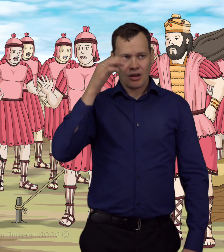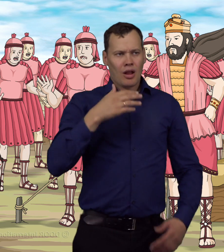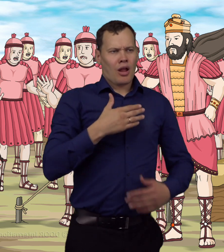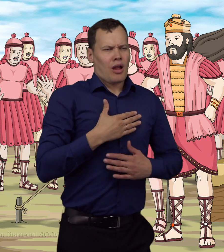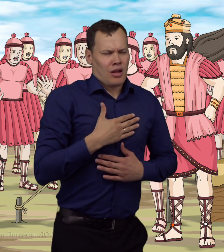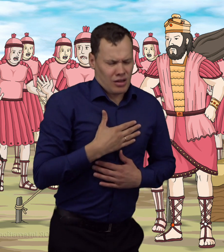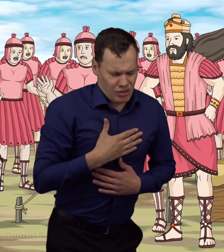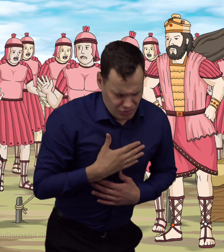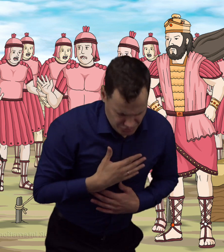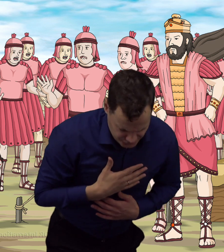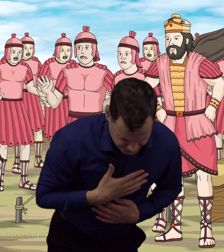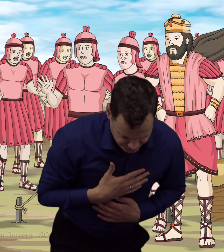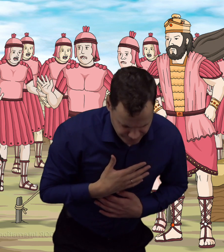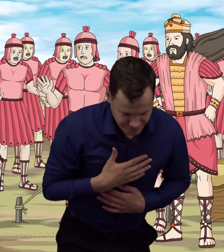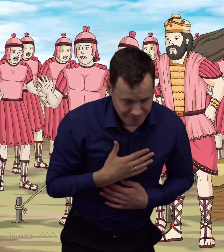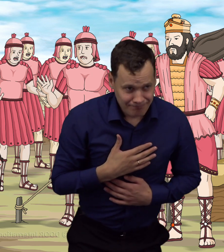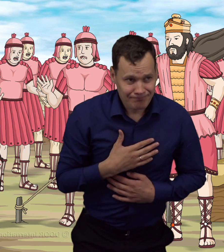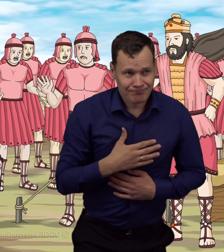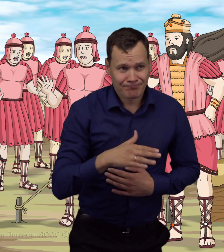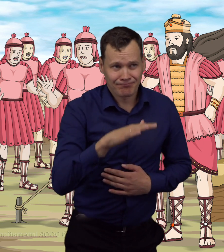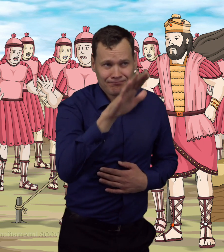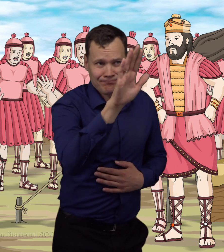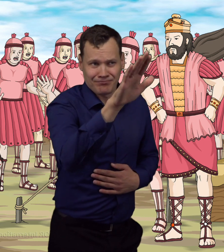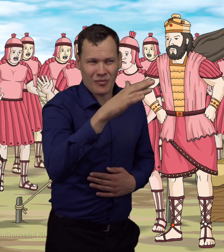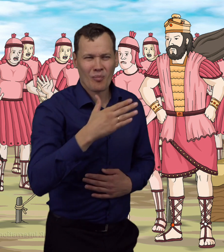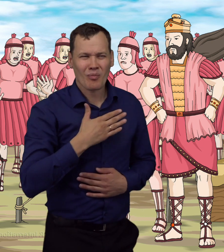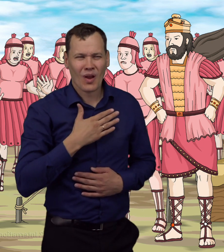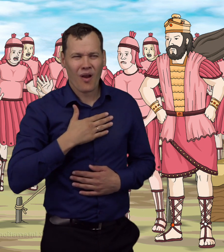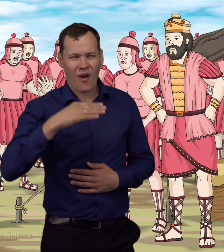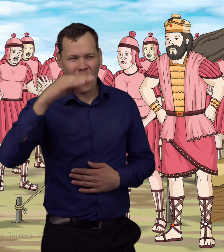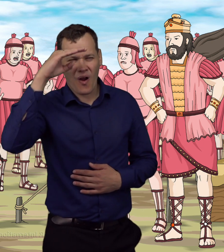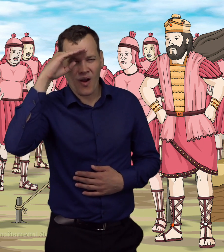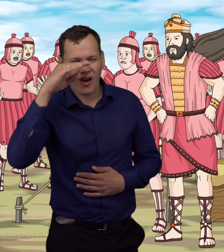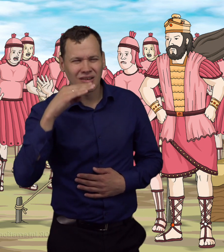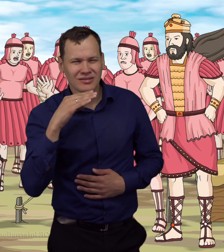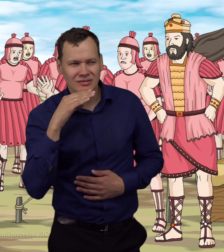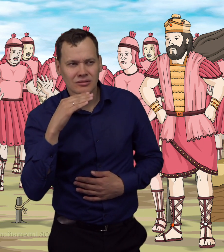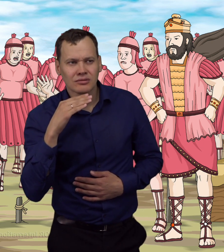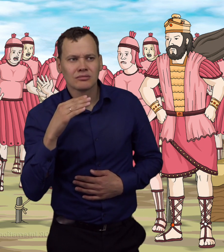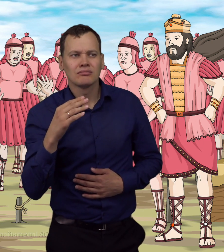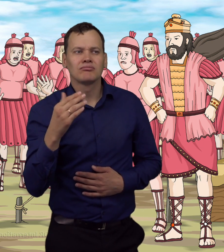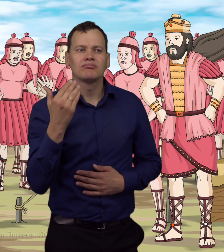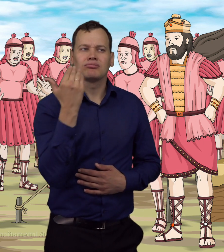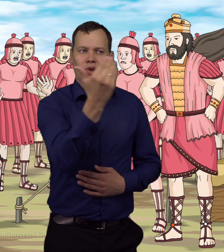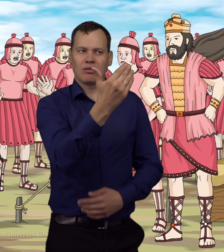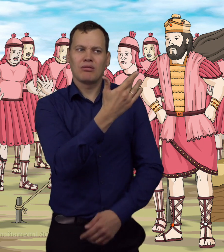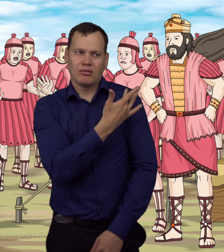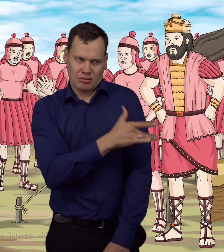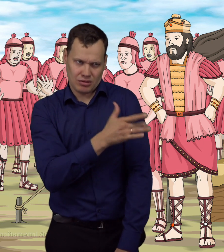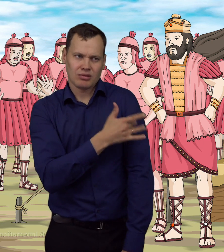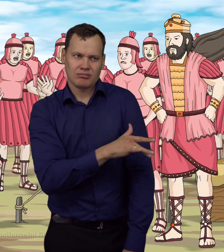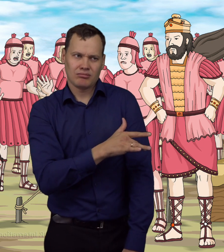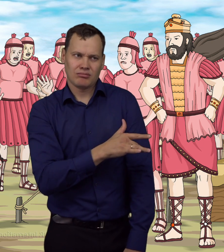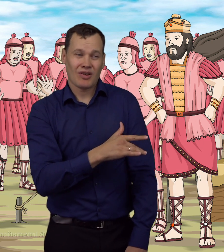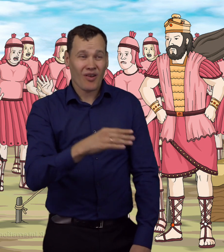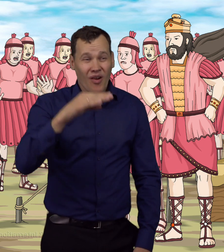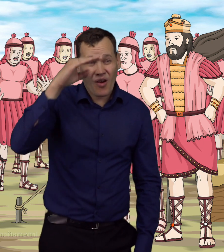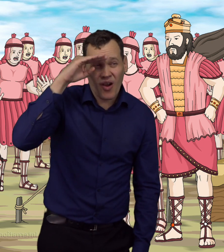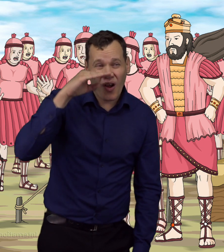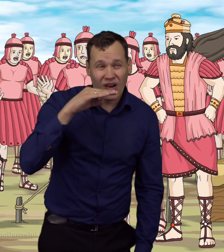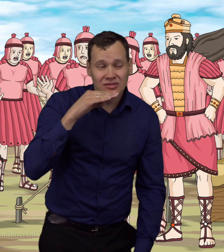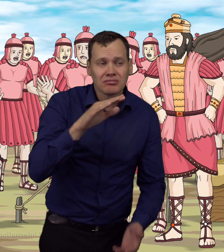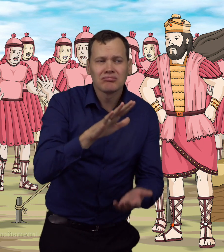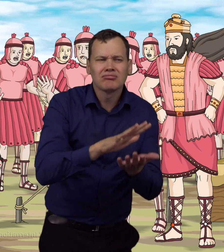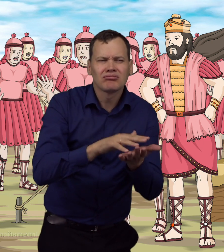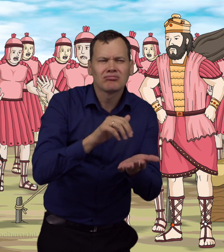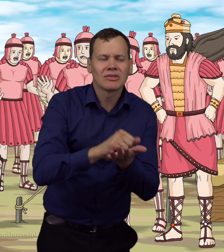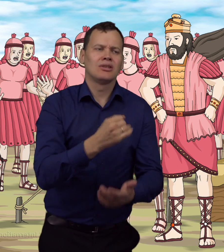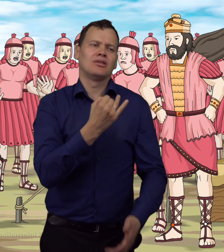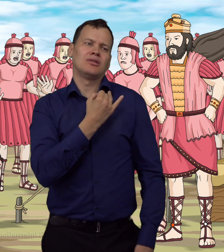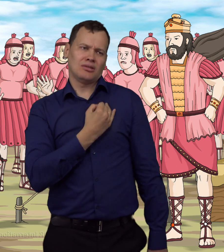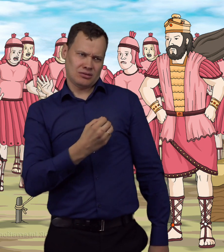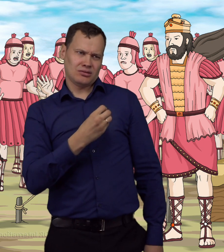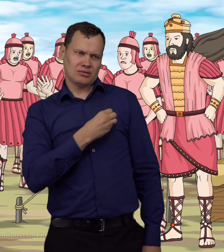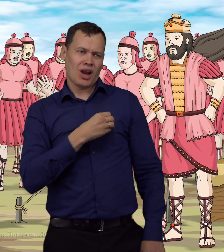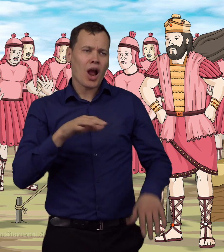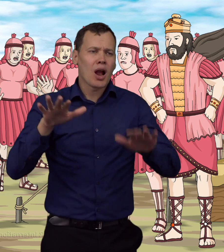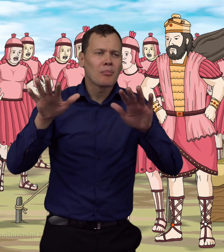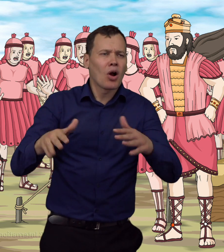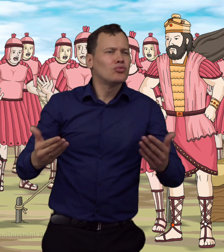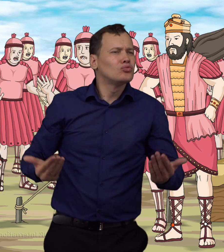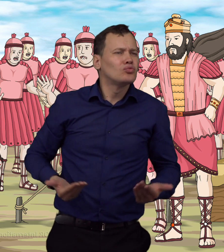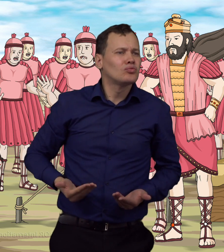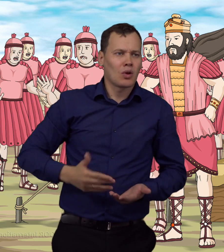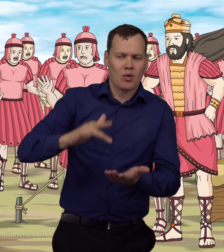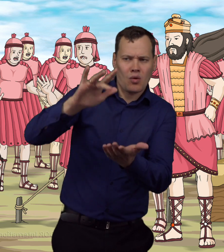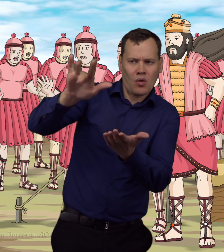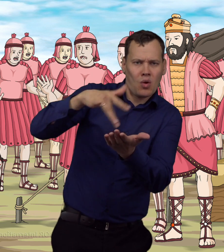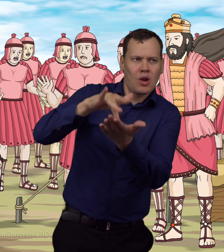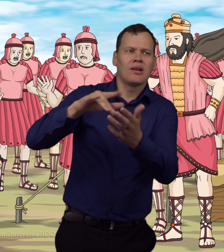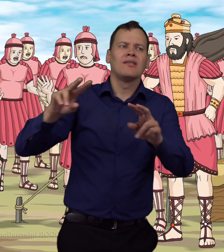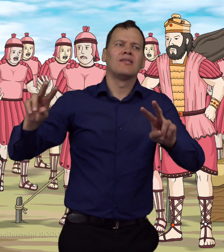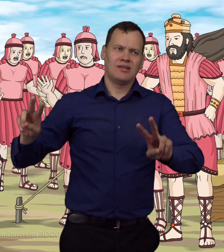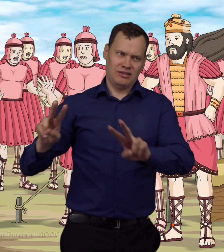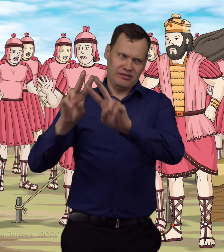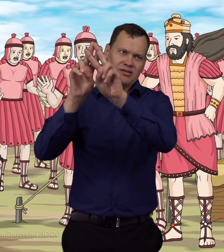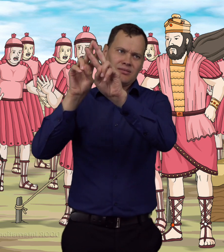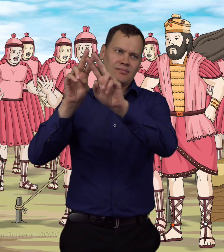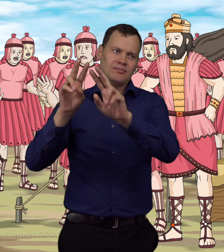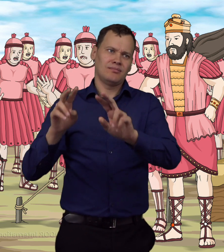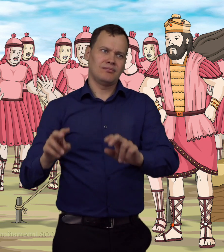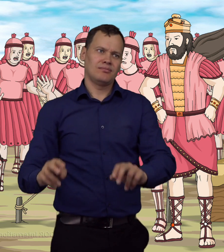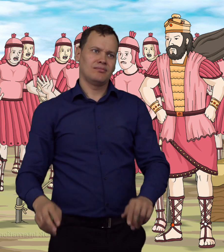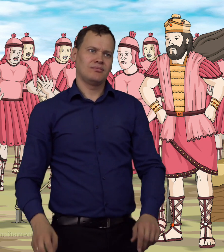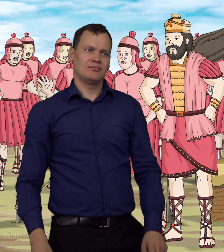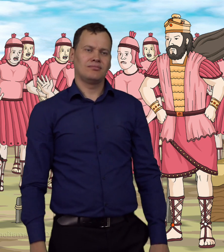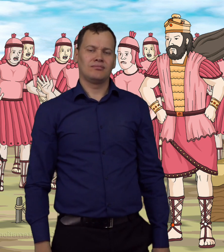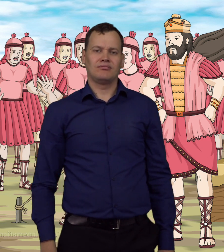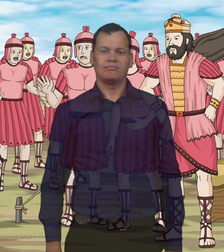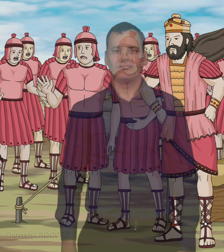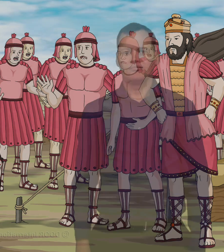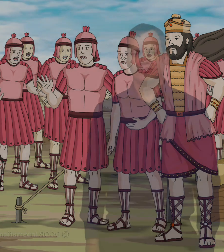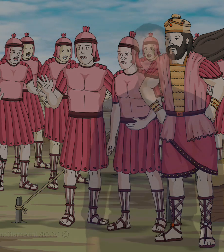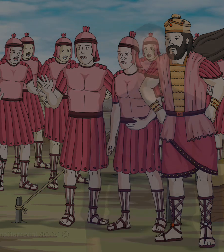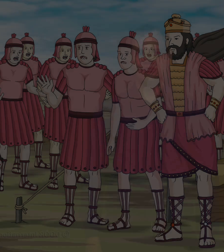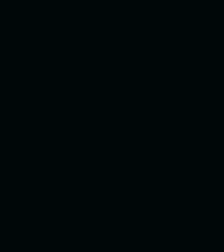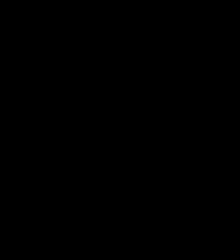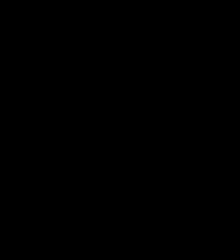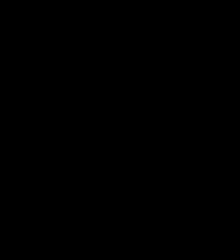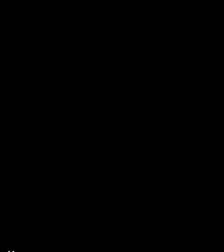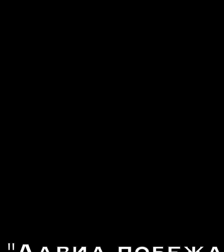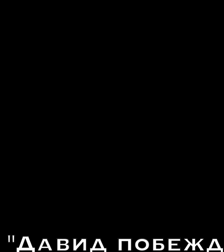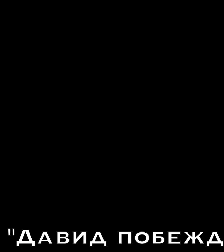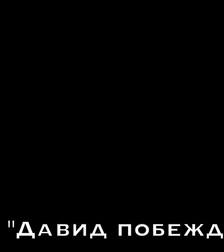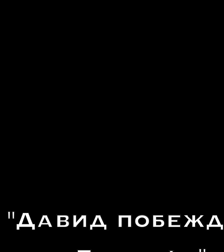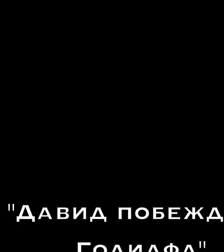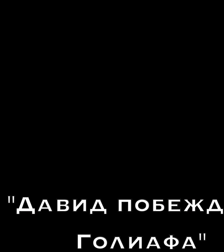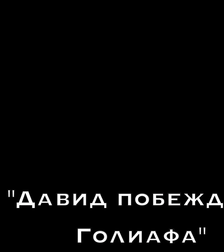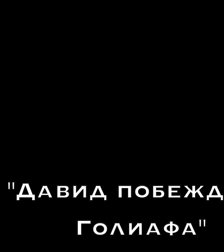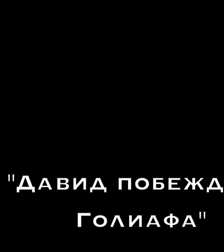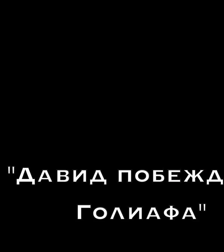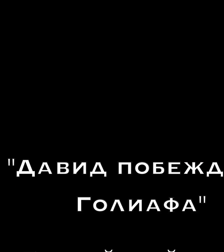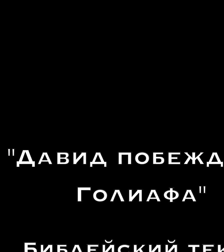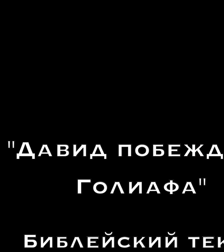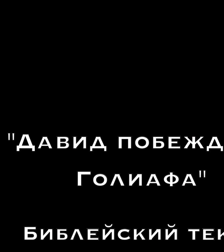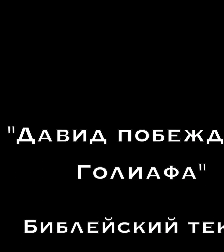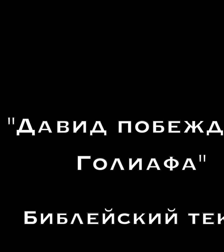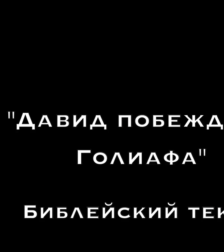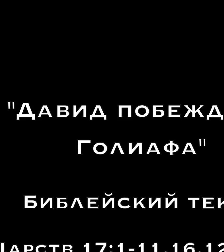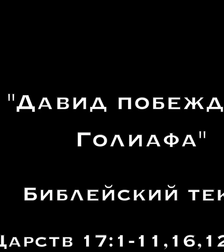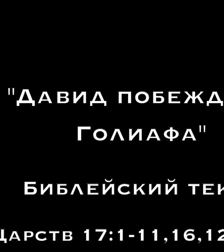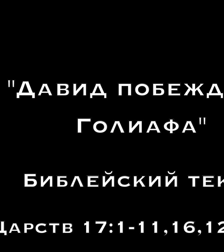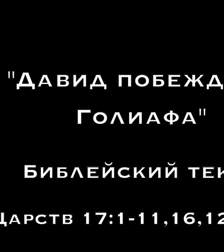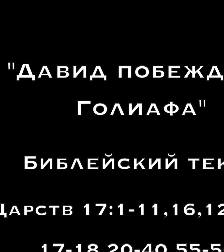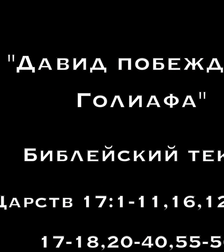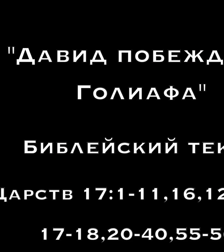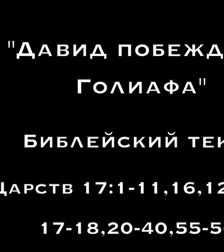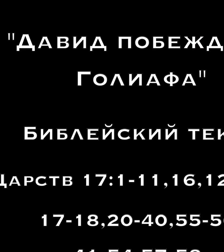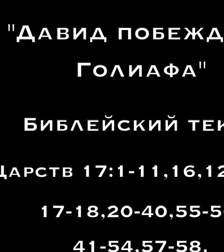“Whose son are you, young man?” asked Saul. “I am the son of your servant Jesse of Bethlehem,” David replied.